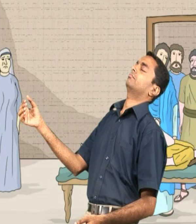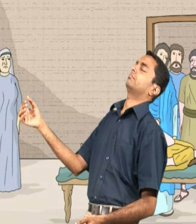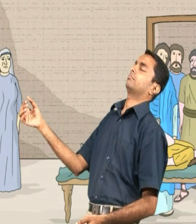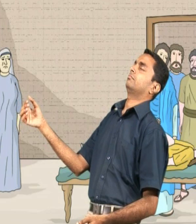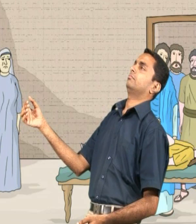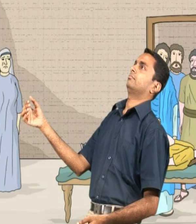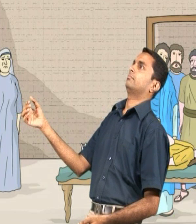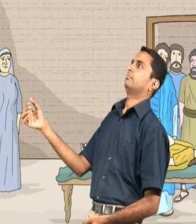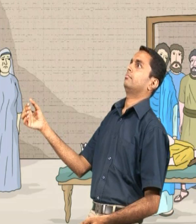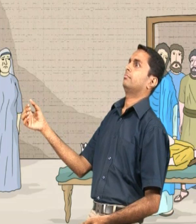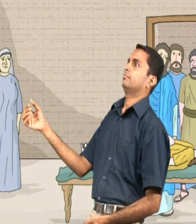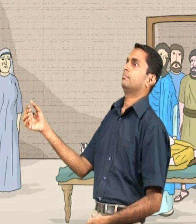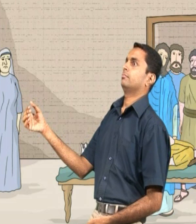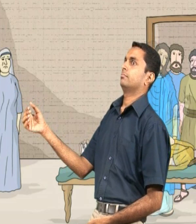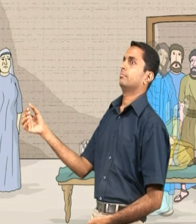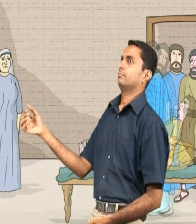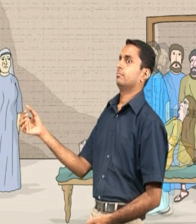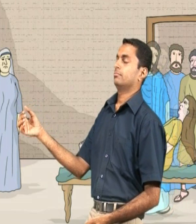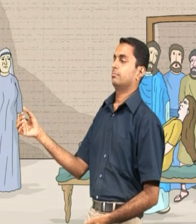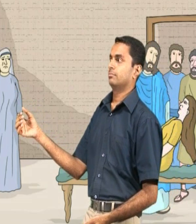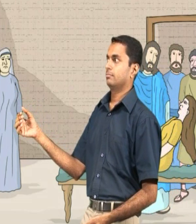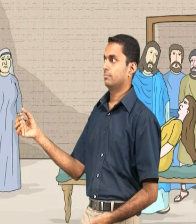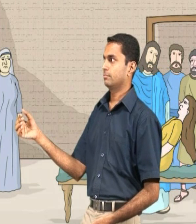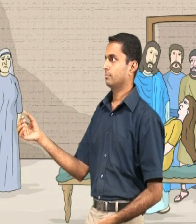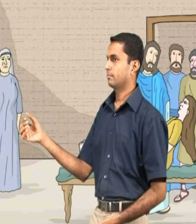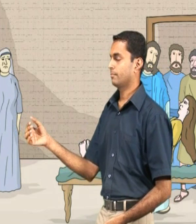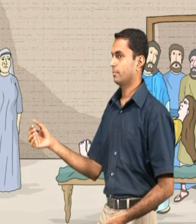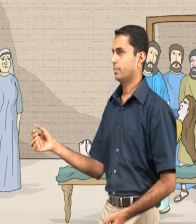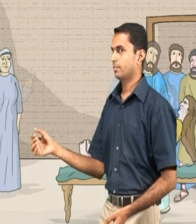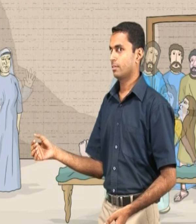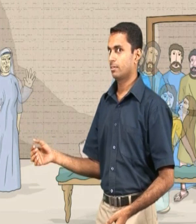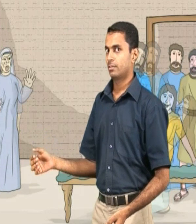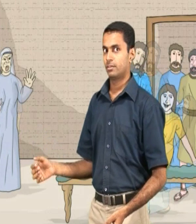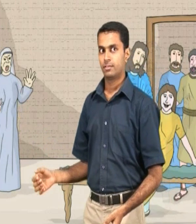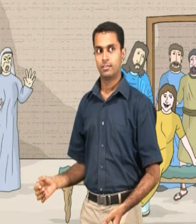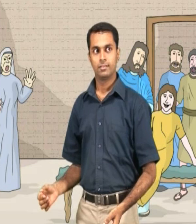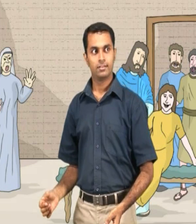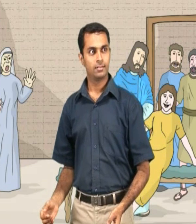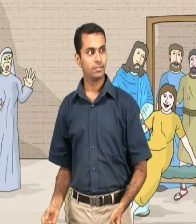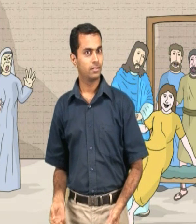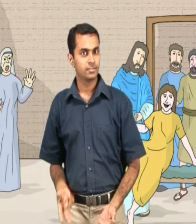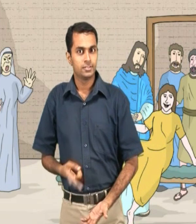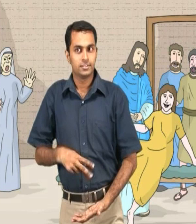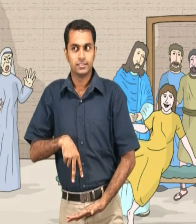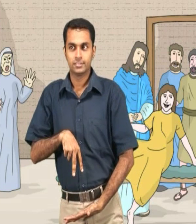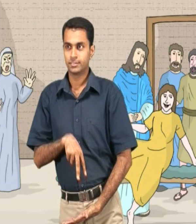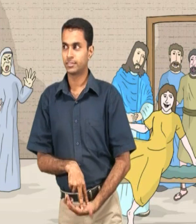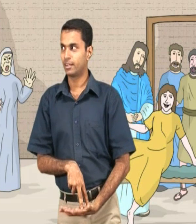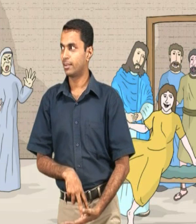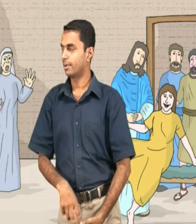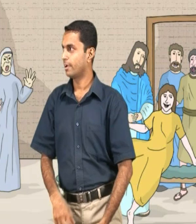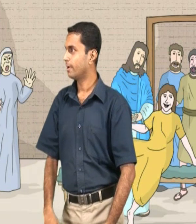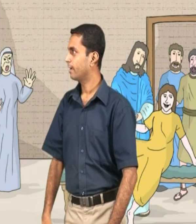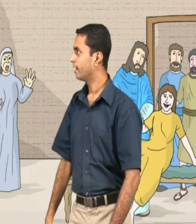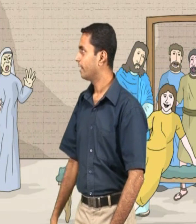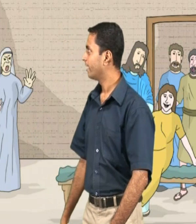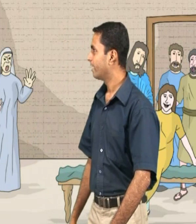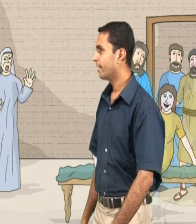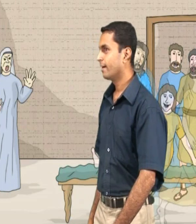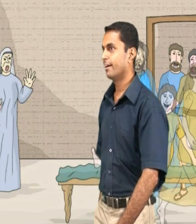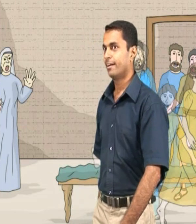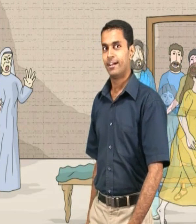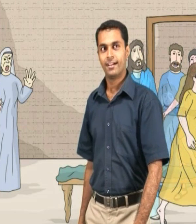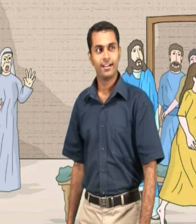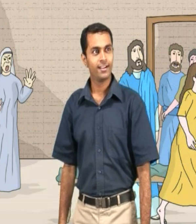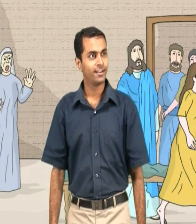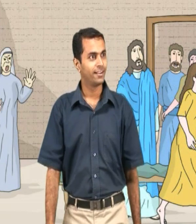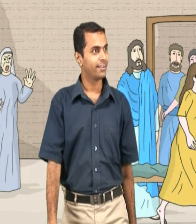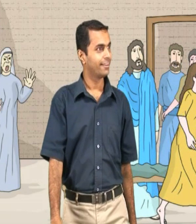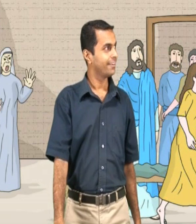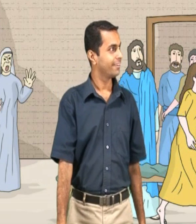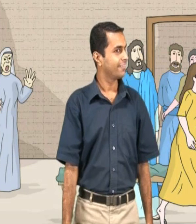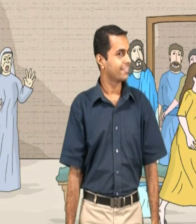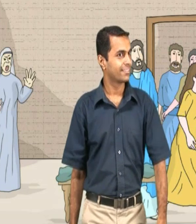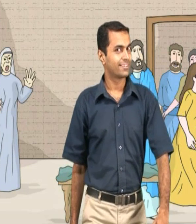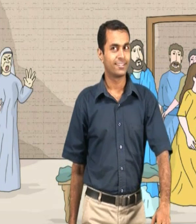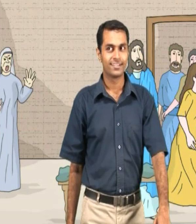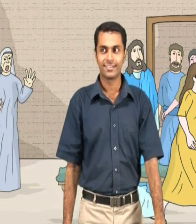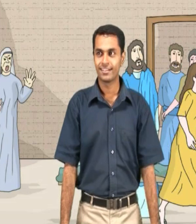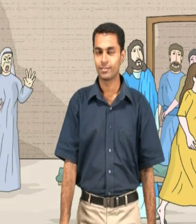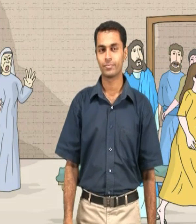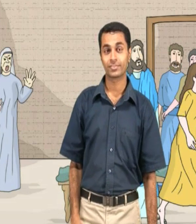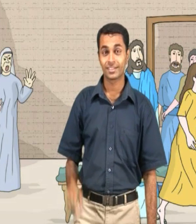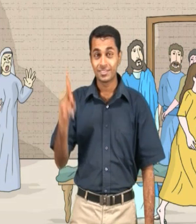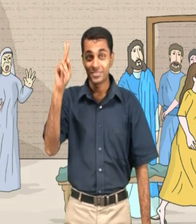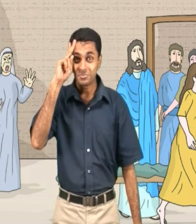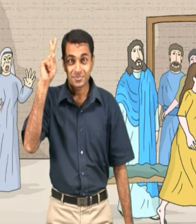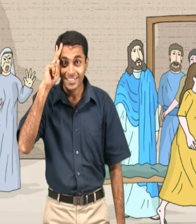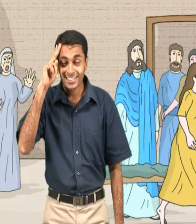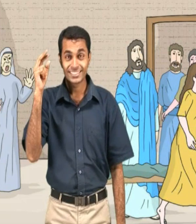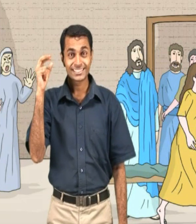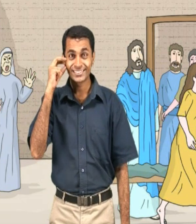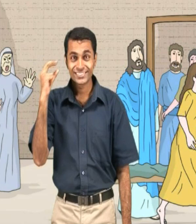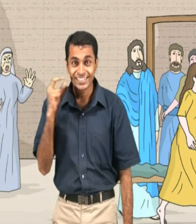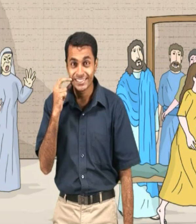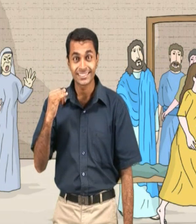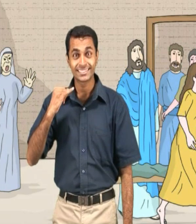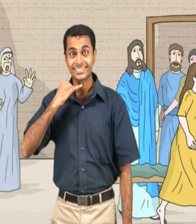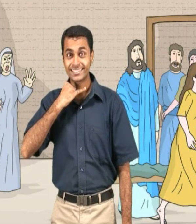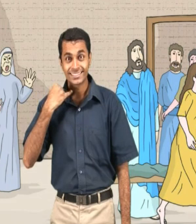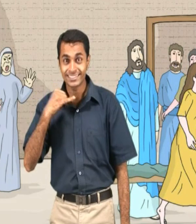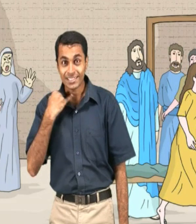Immediately the girl got up and began to walk around.